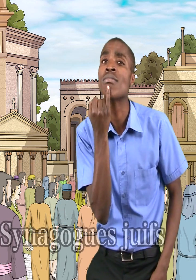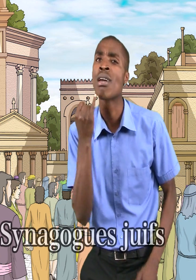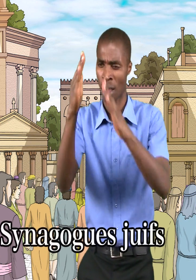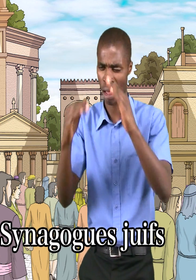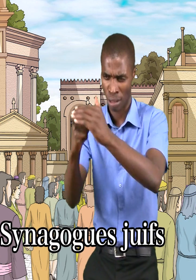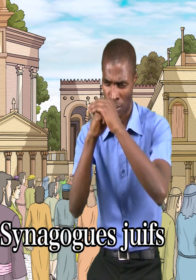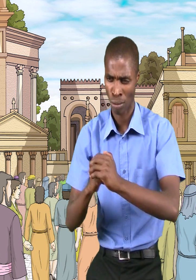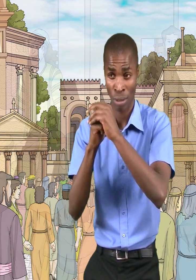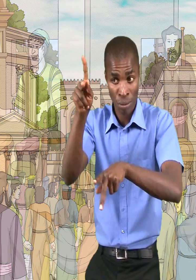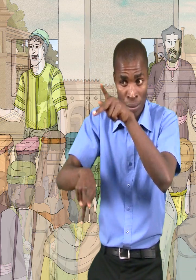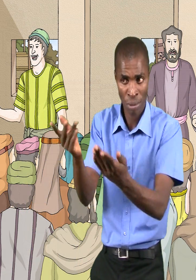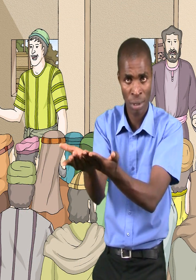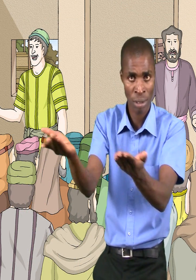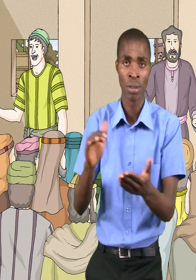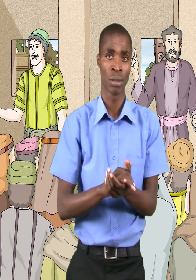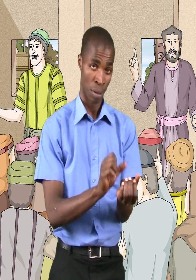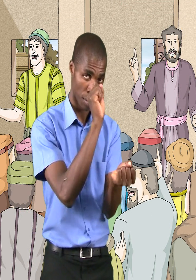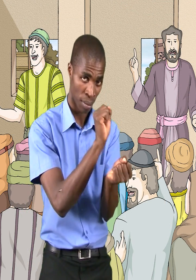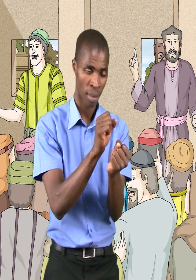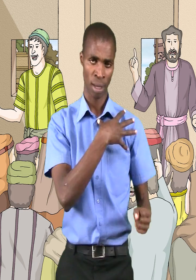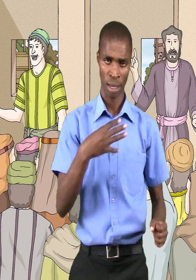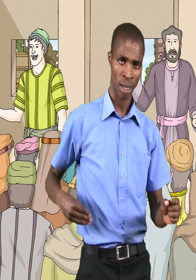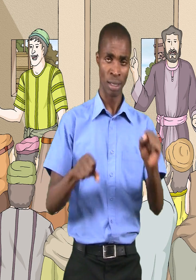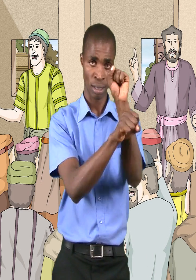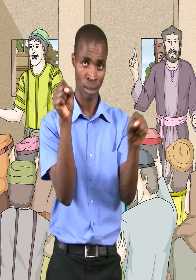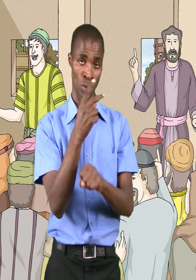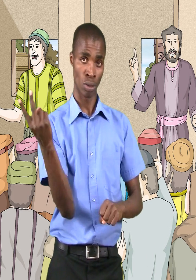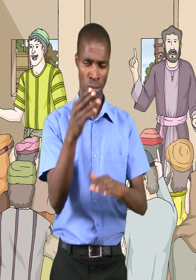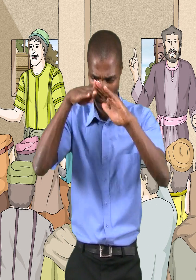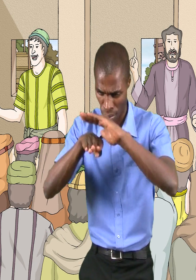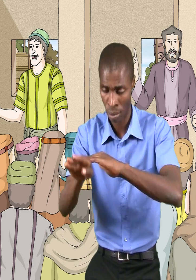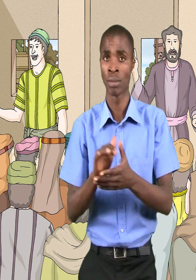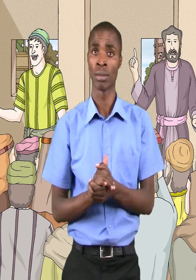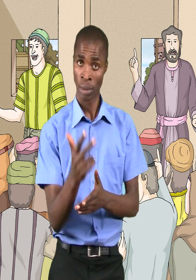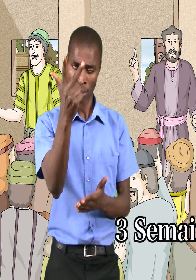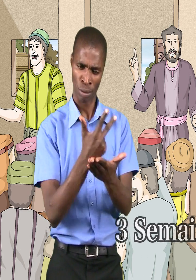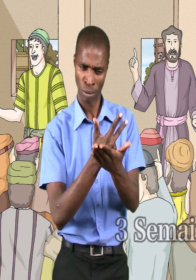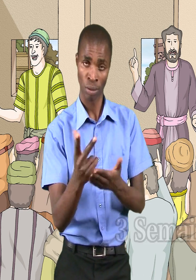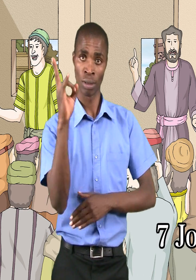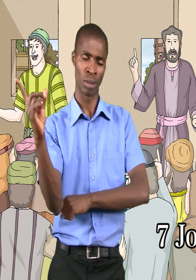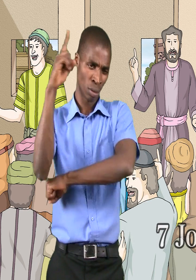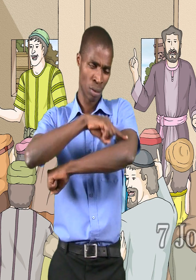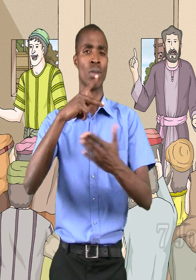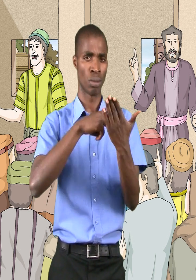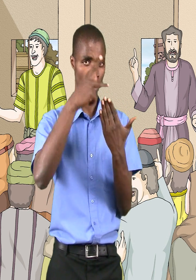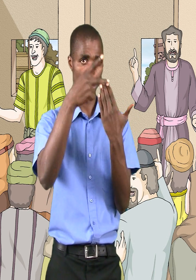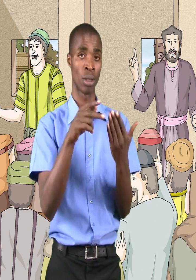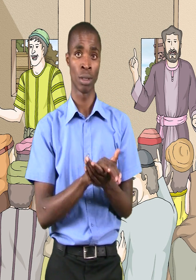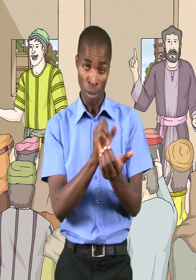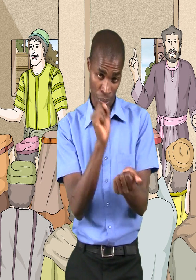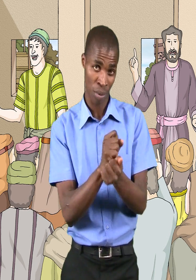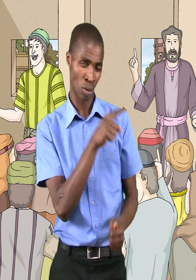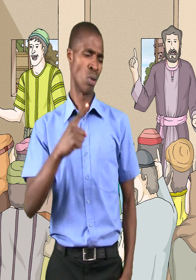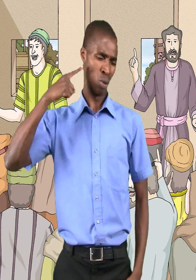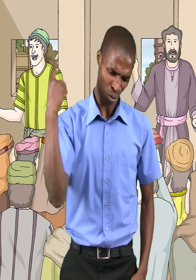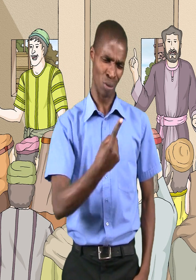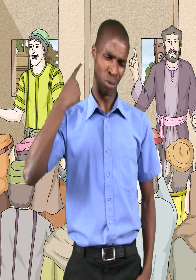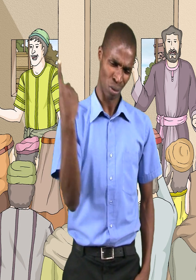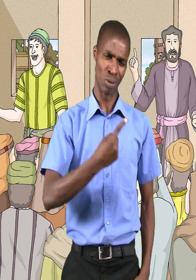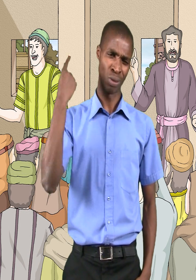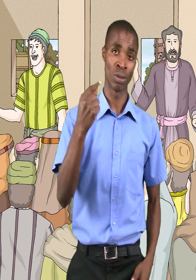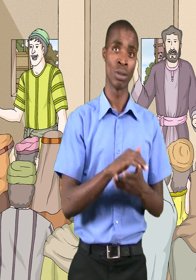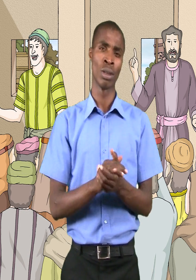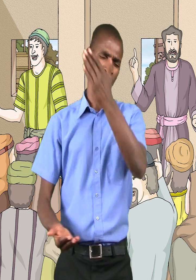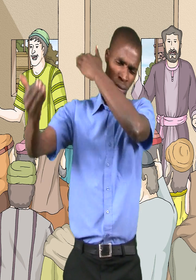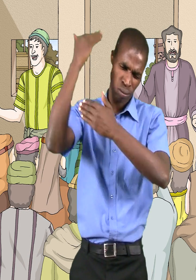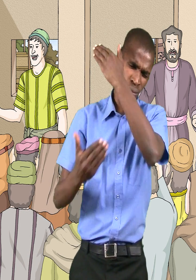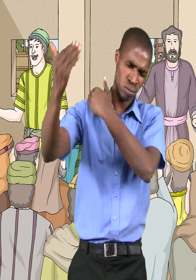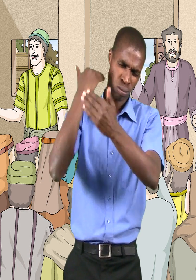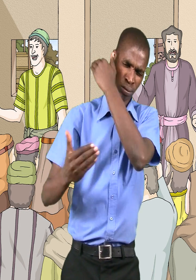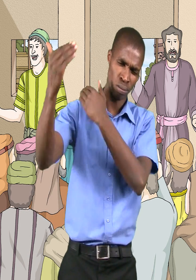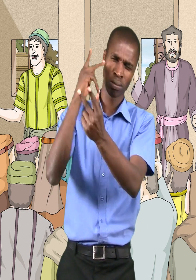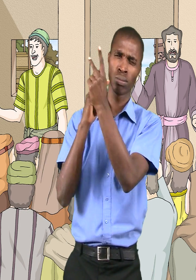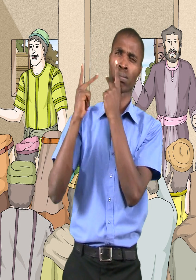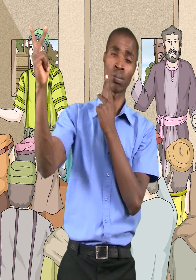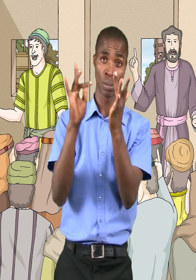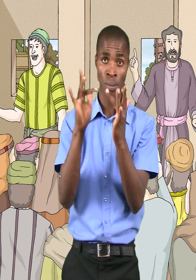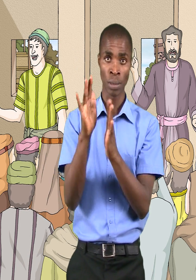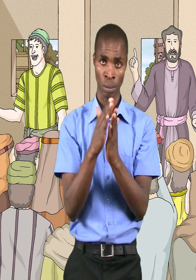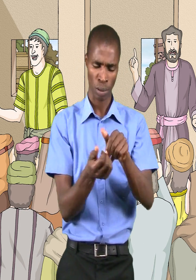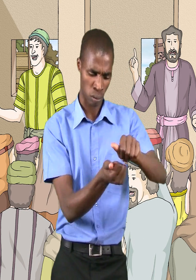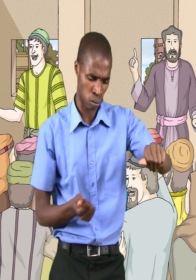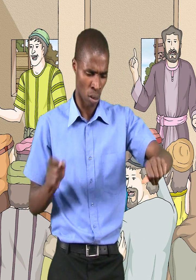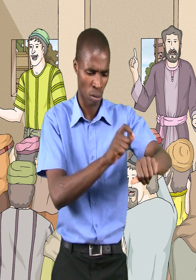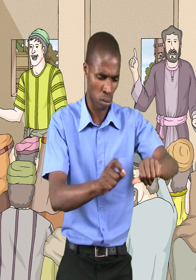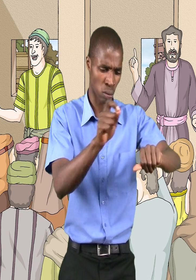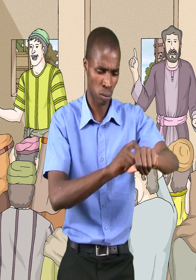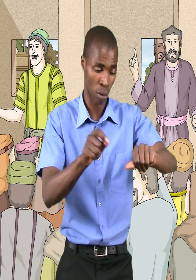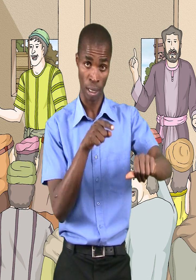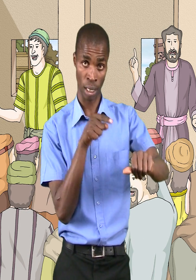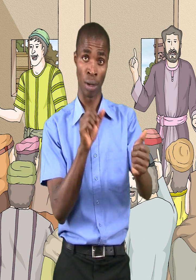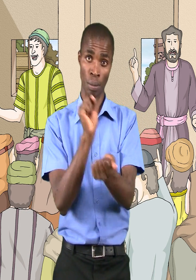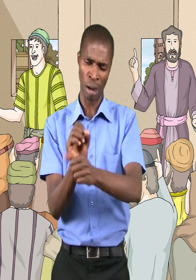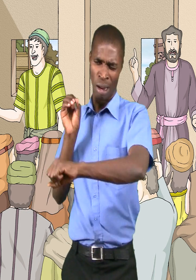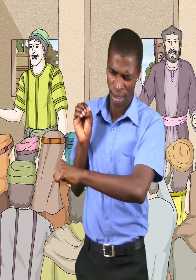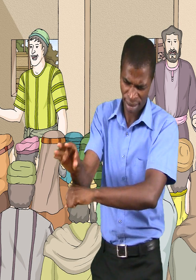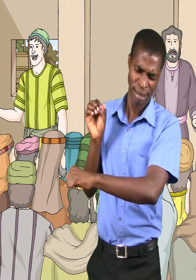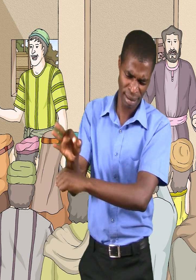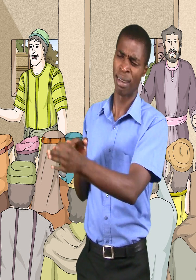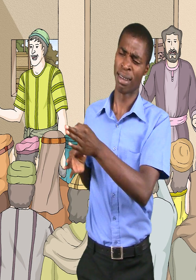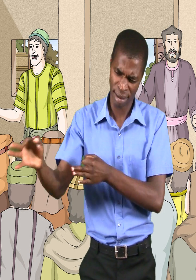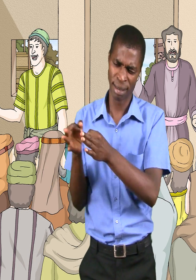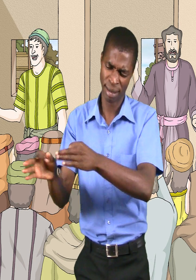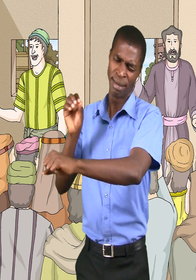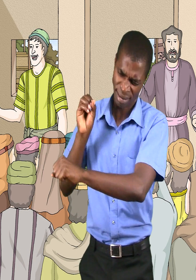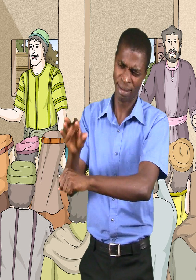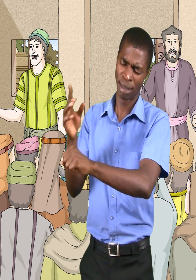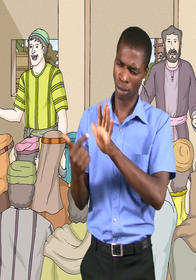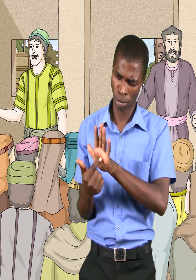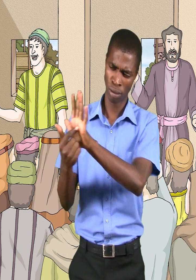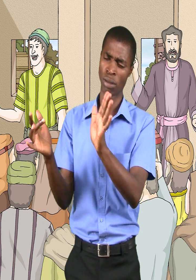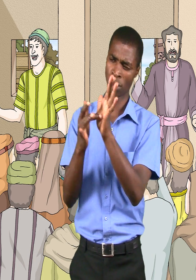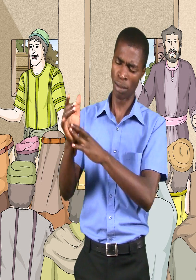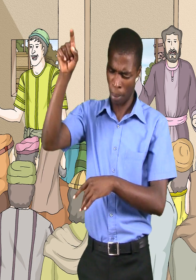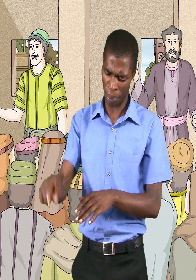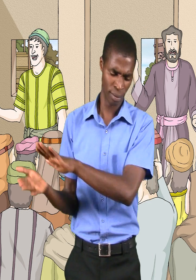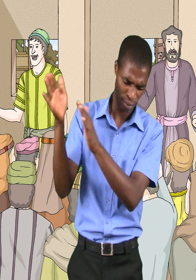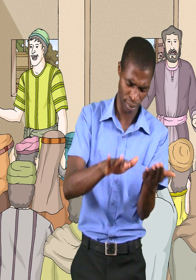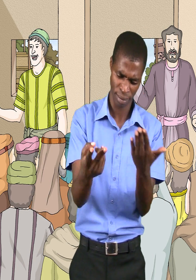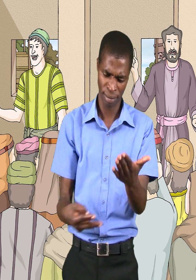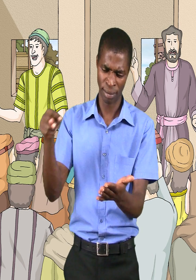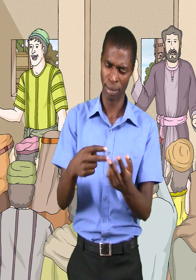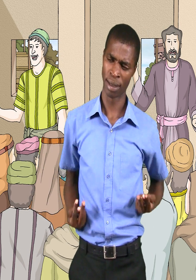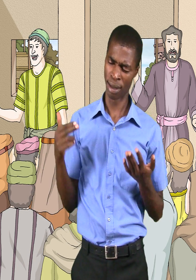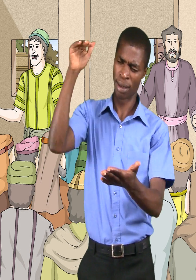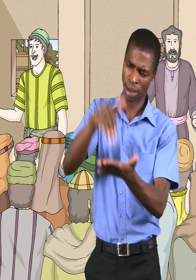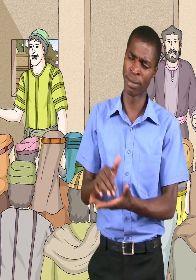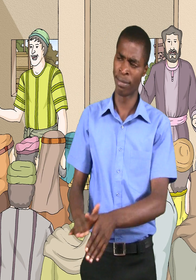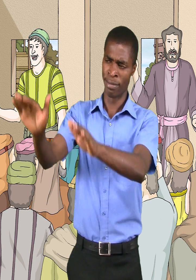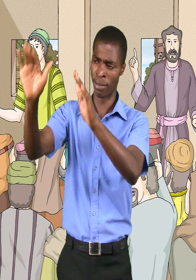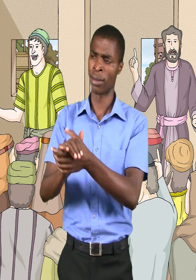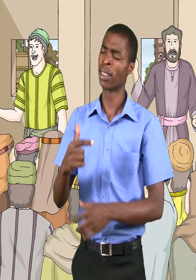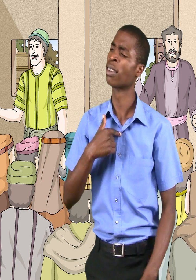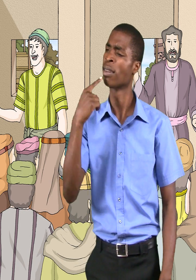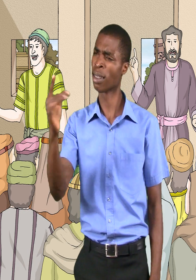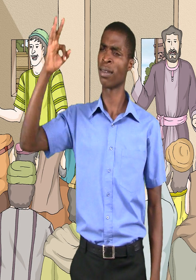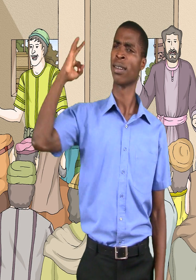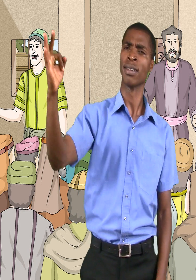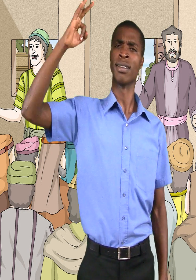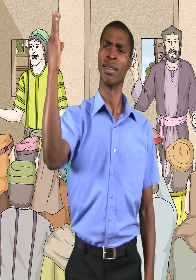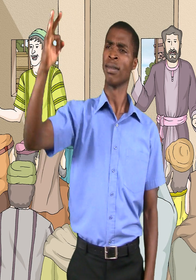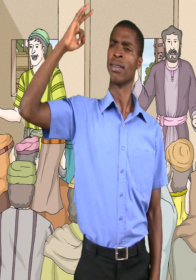As was his custom, Paul went into the synagogue, and on three Sabbaths he reasoned with them from the Scriptures, explaining and proving that the Christ had to suffer and rise from the dead.